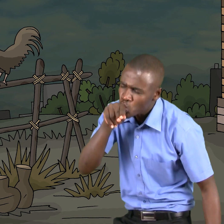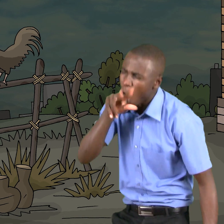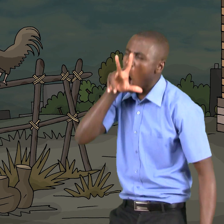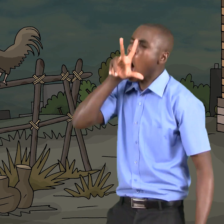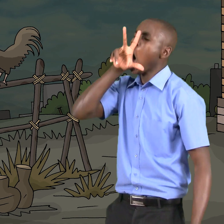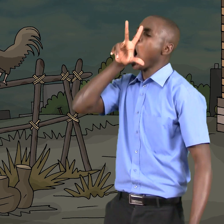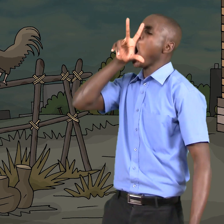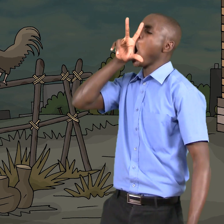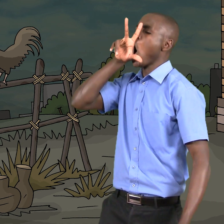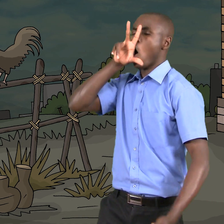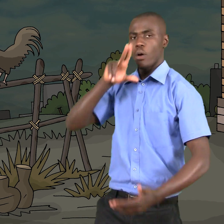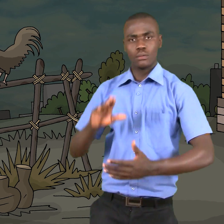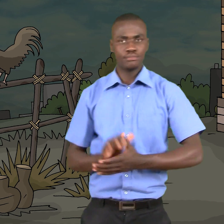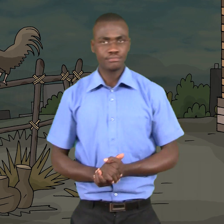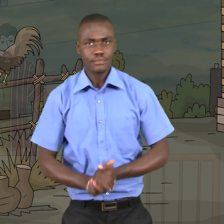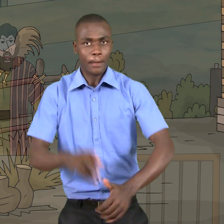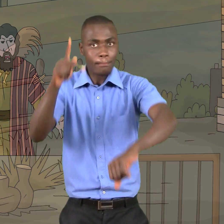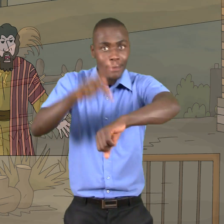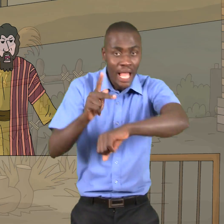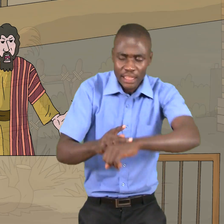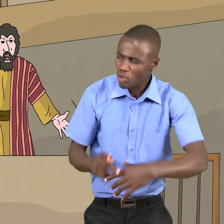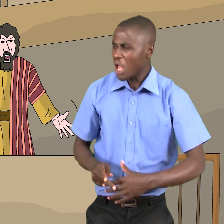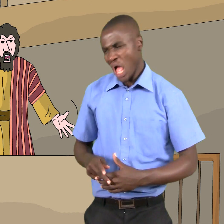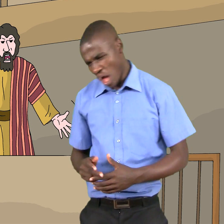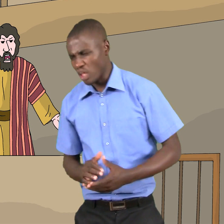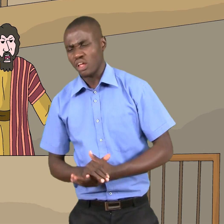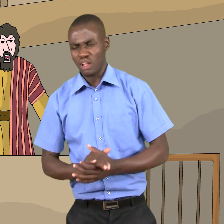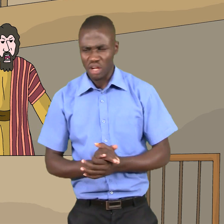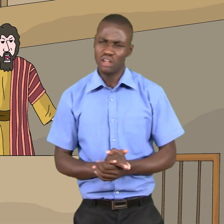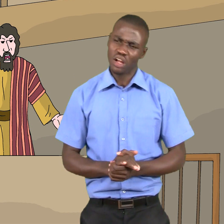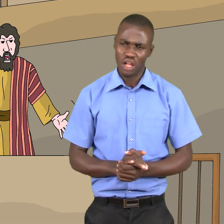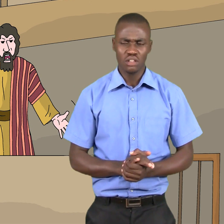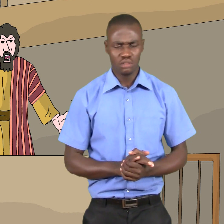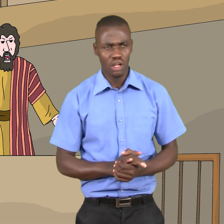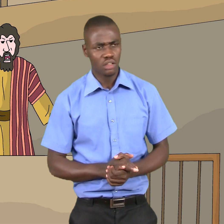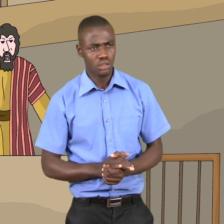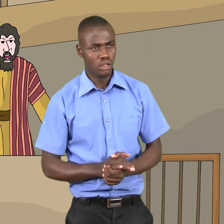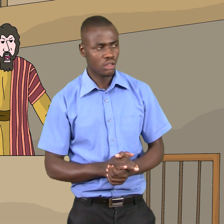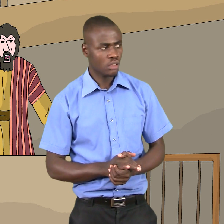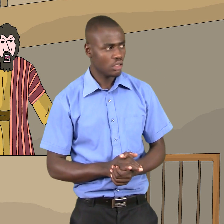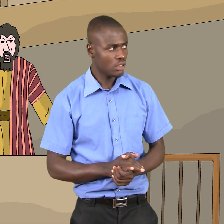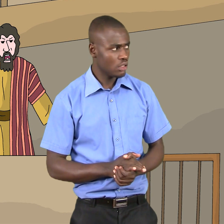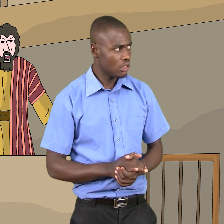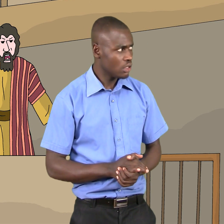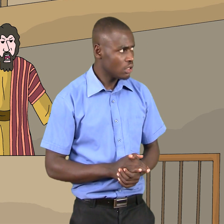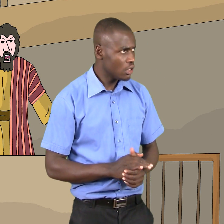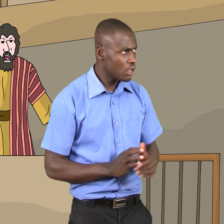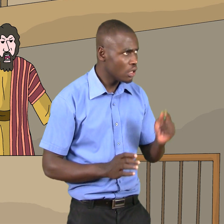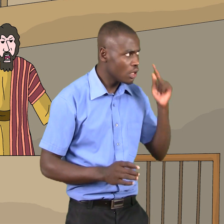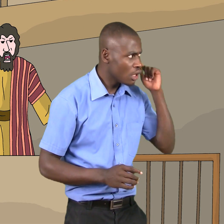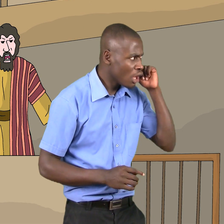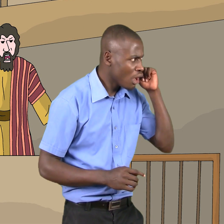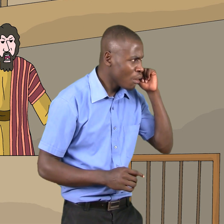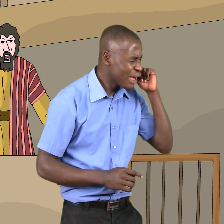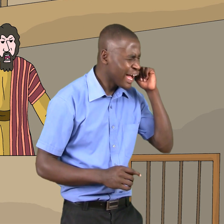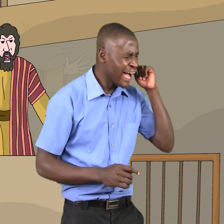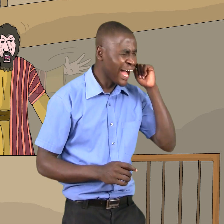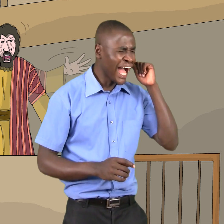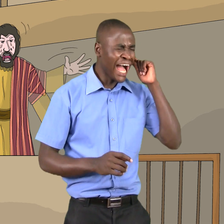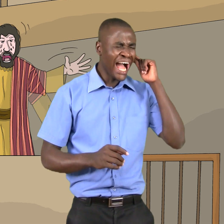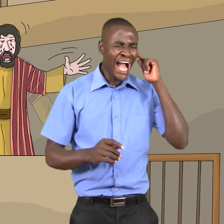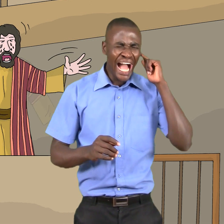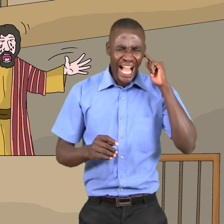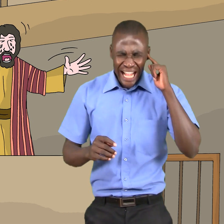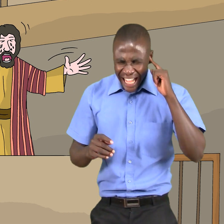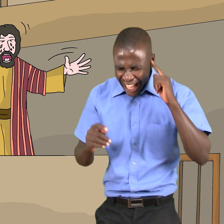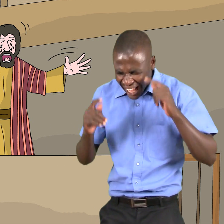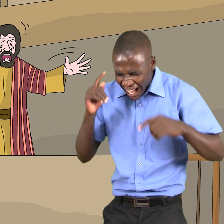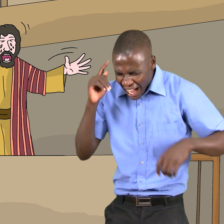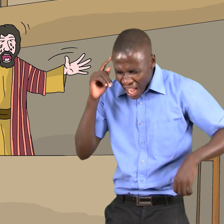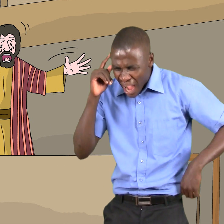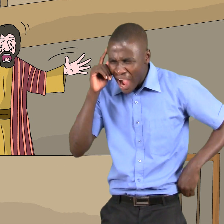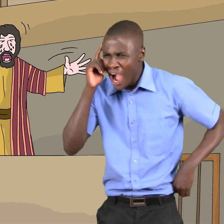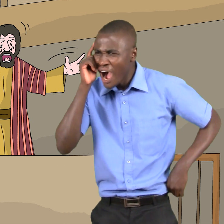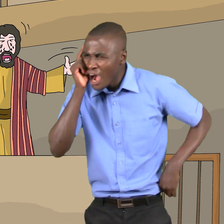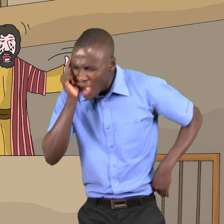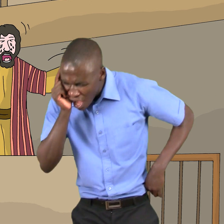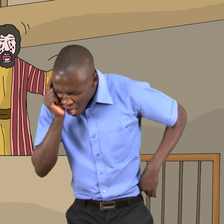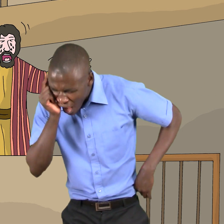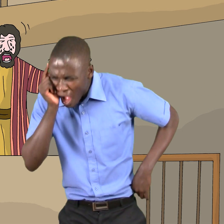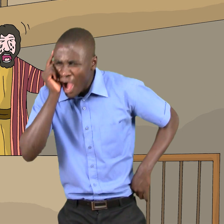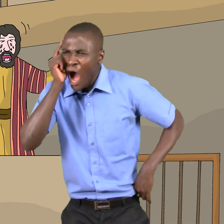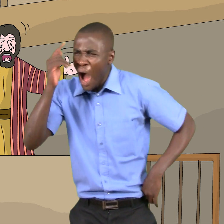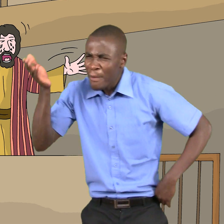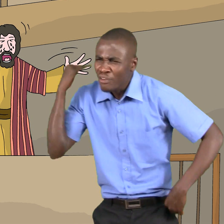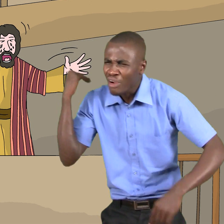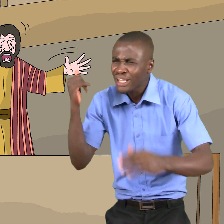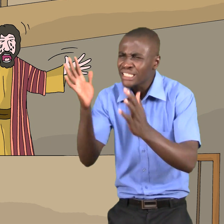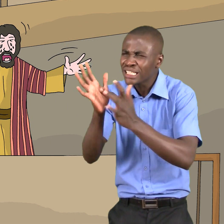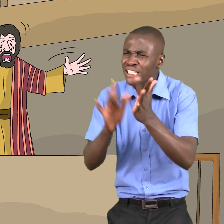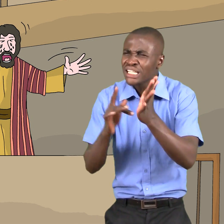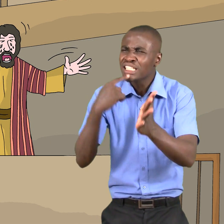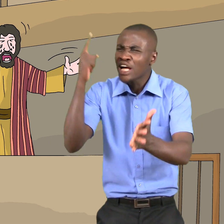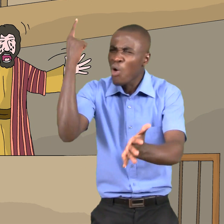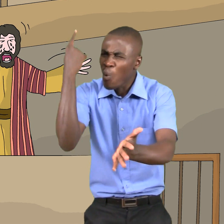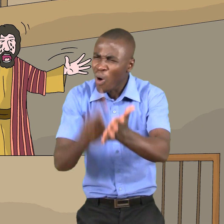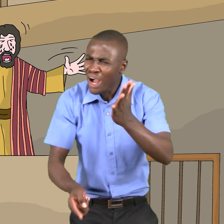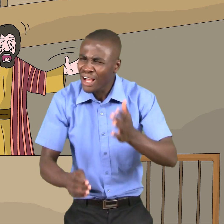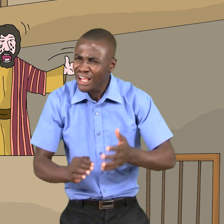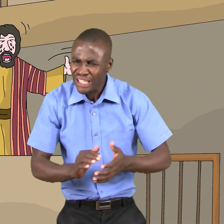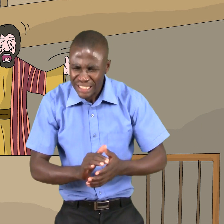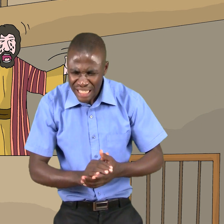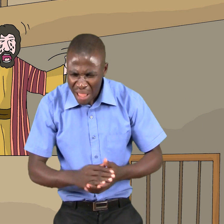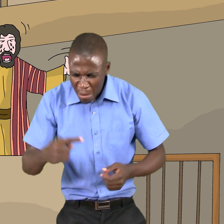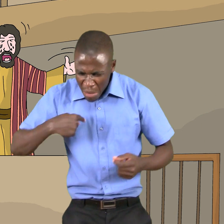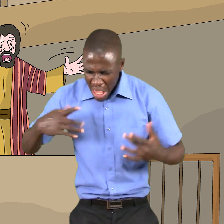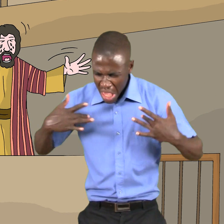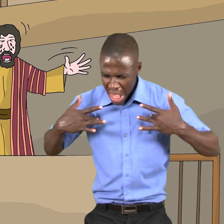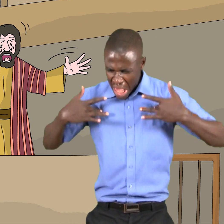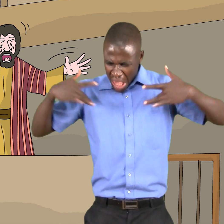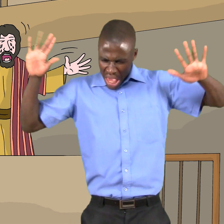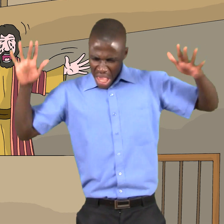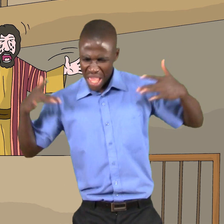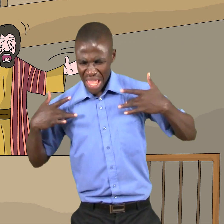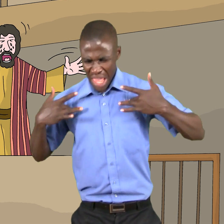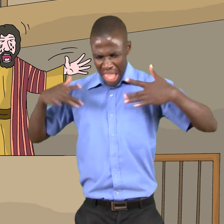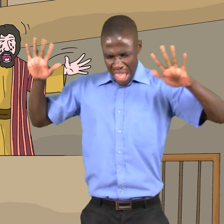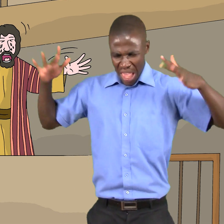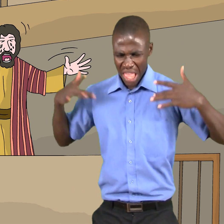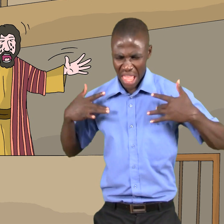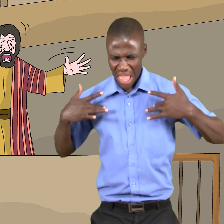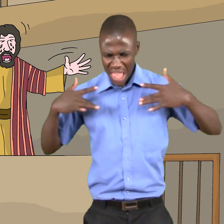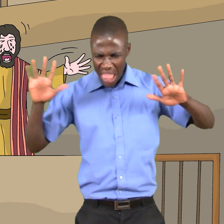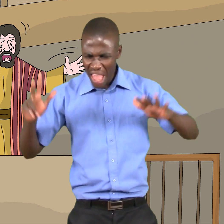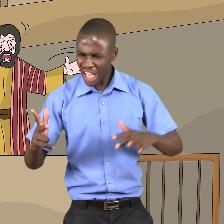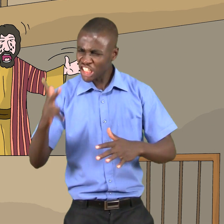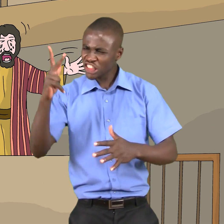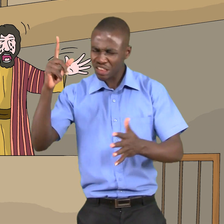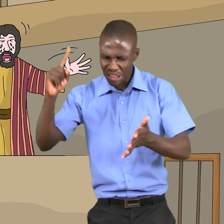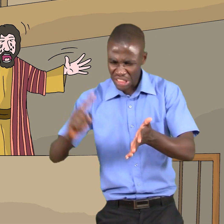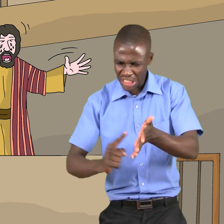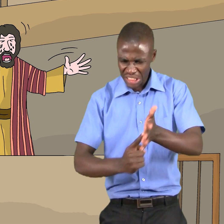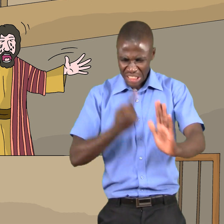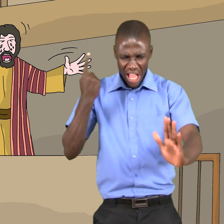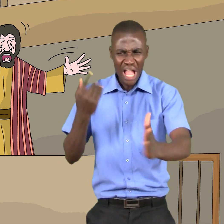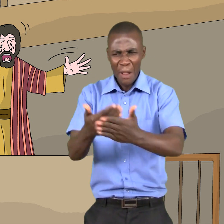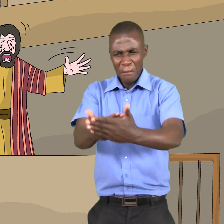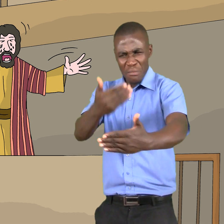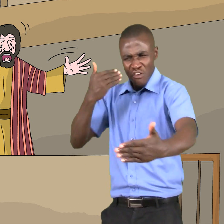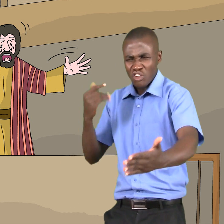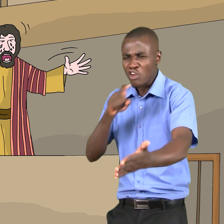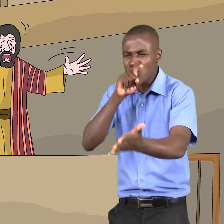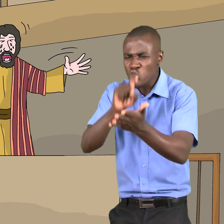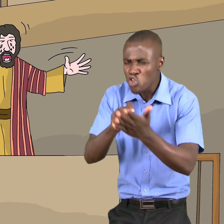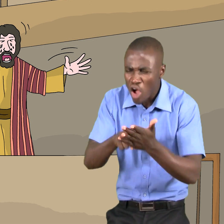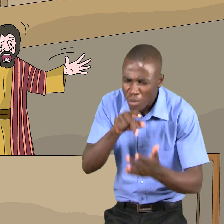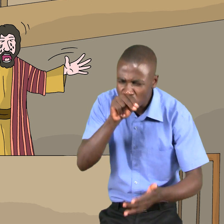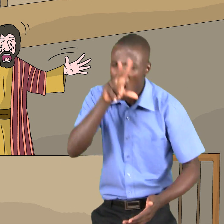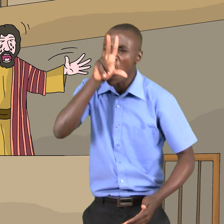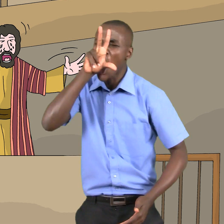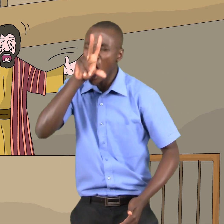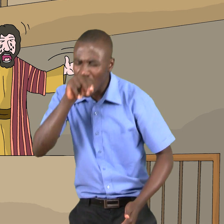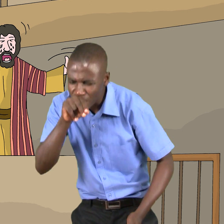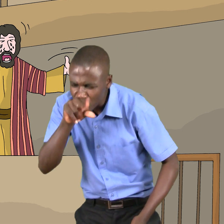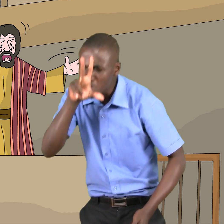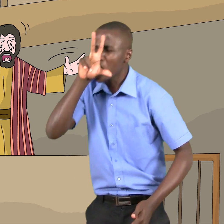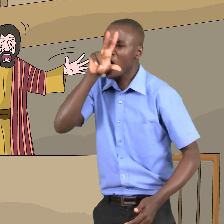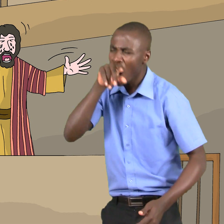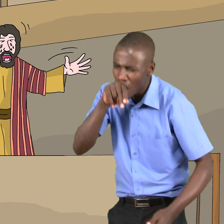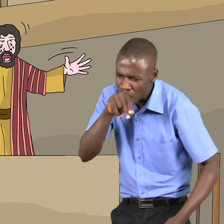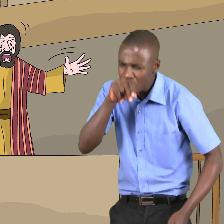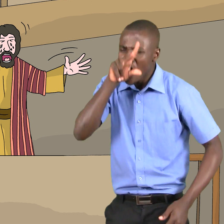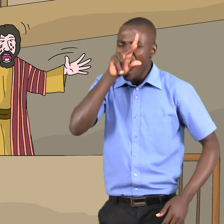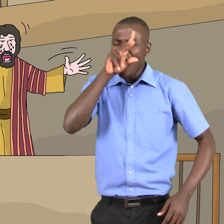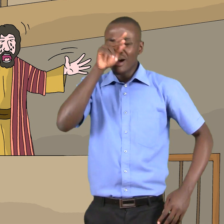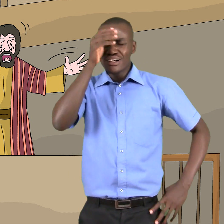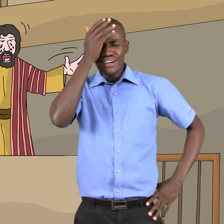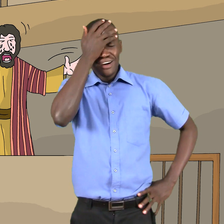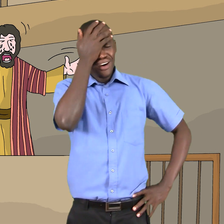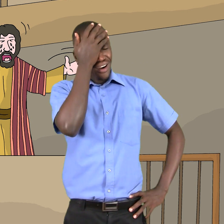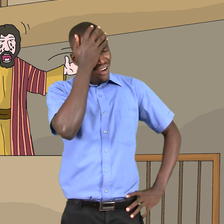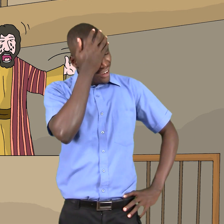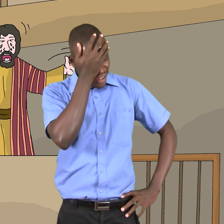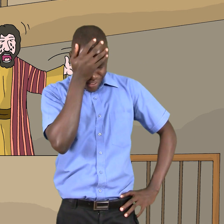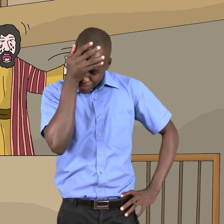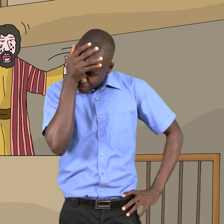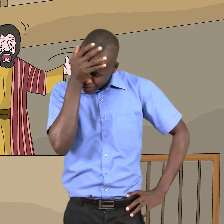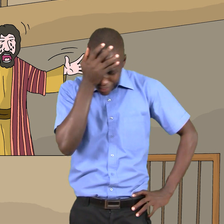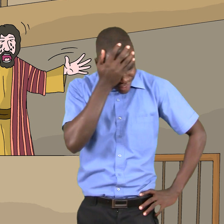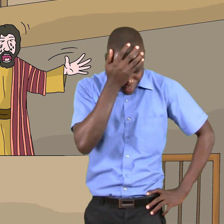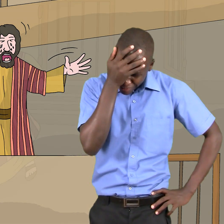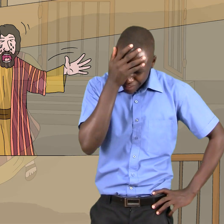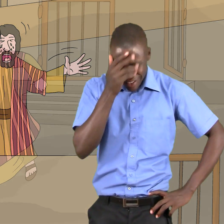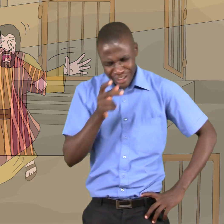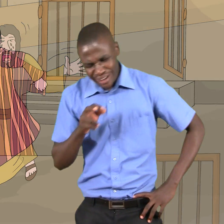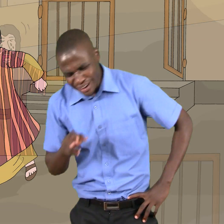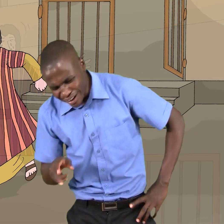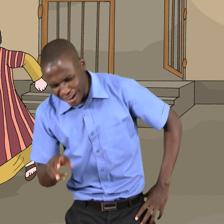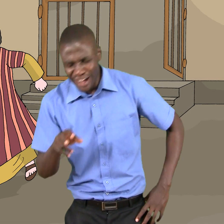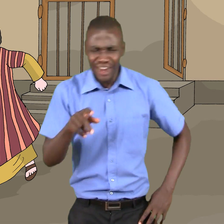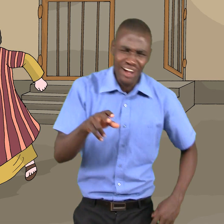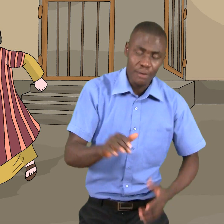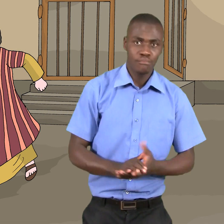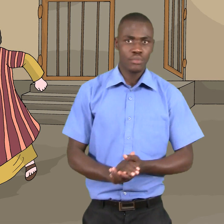Then Peter remembered the word that Jesus had spoken: “Before the rooster crows, you will deny Me three times.”